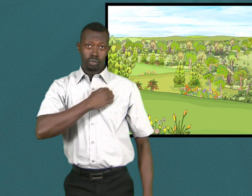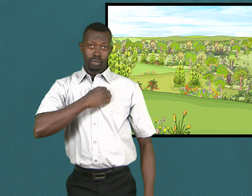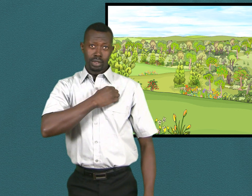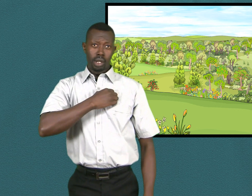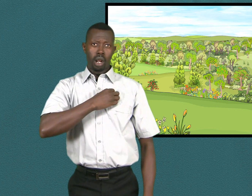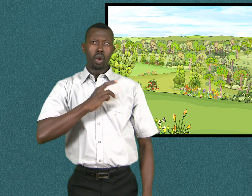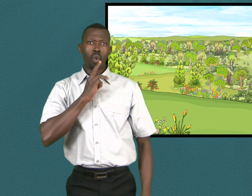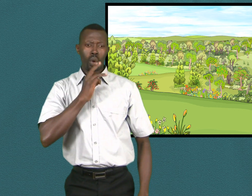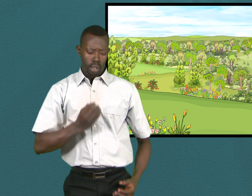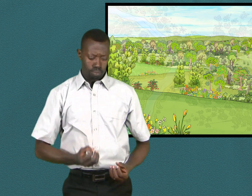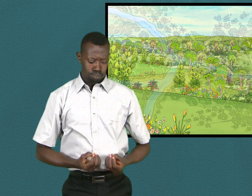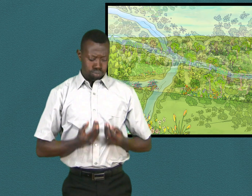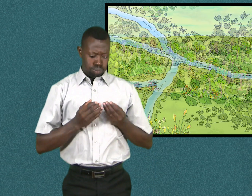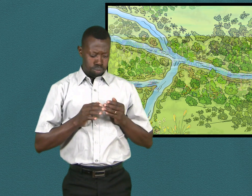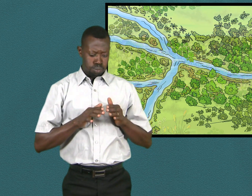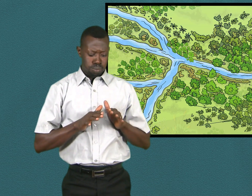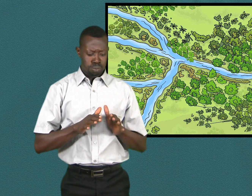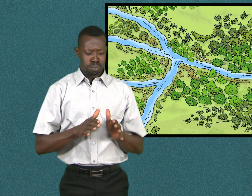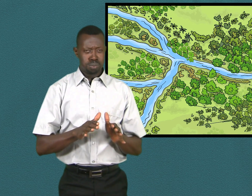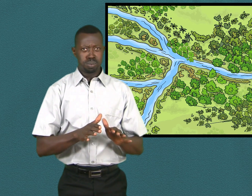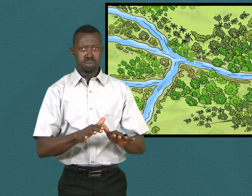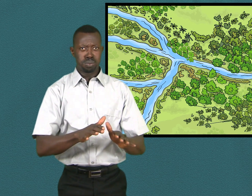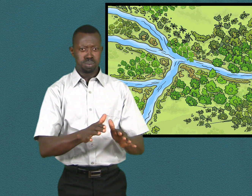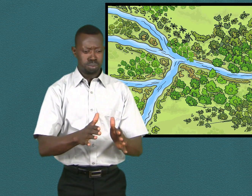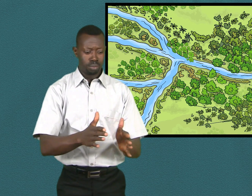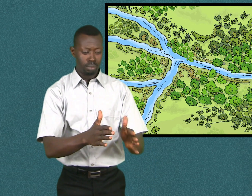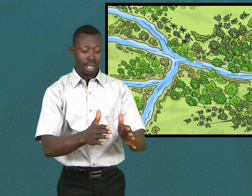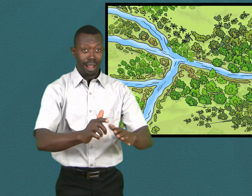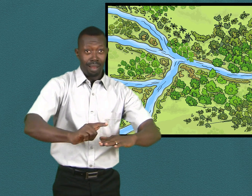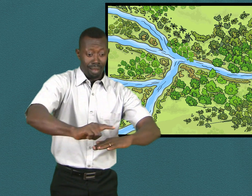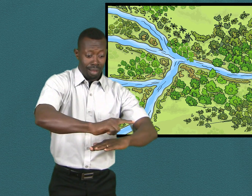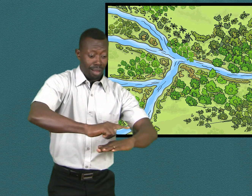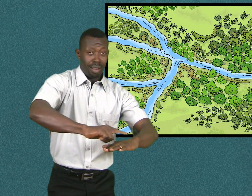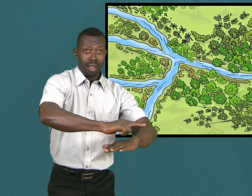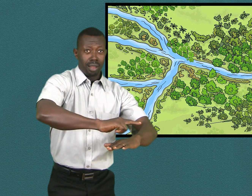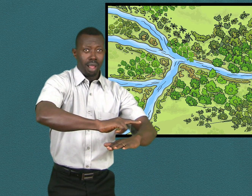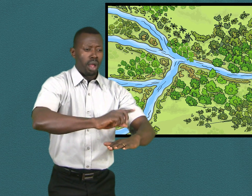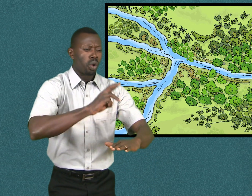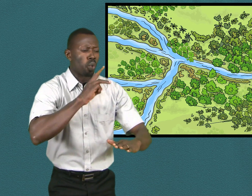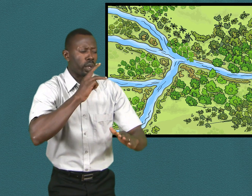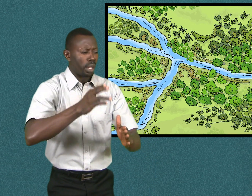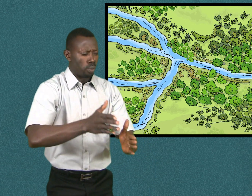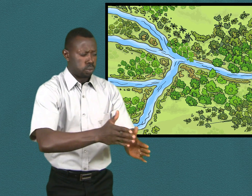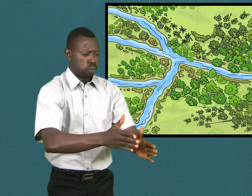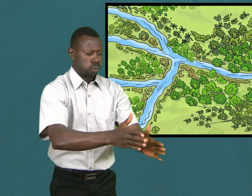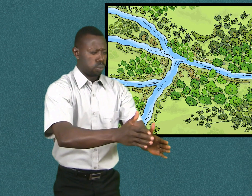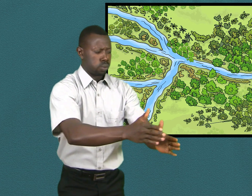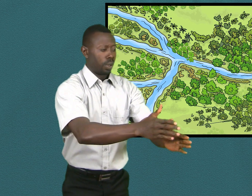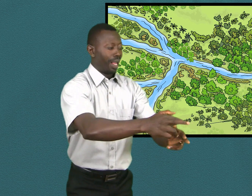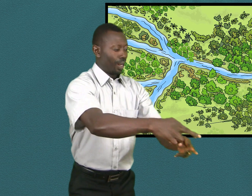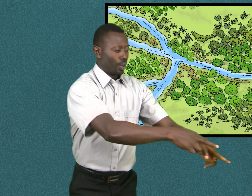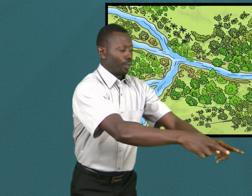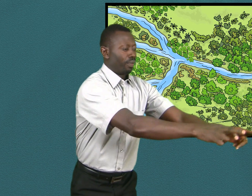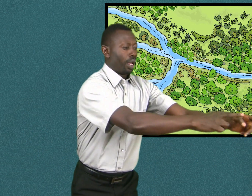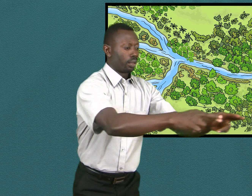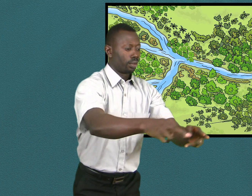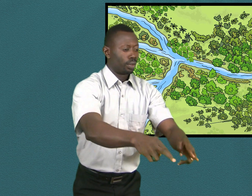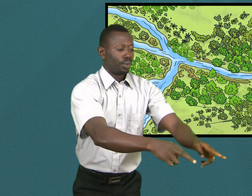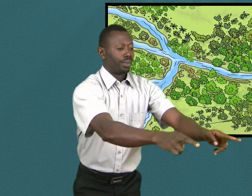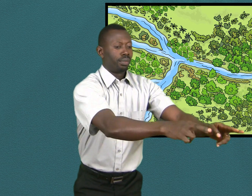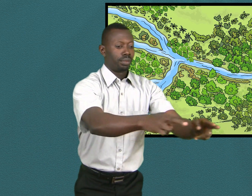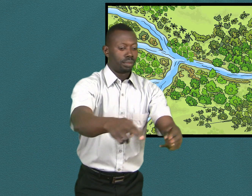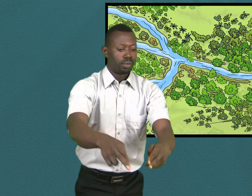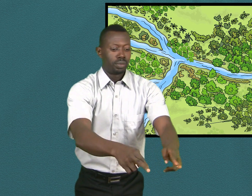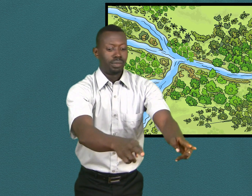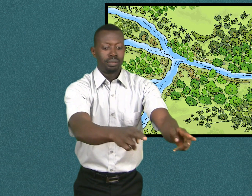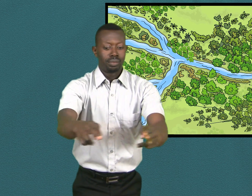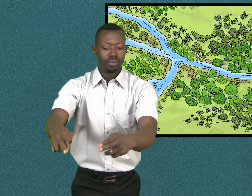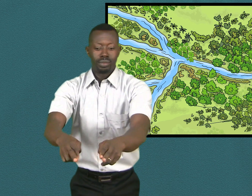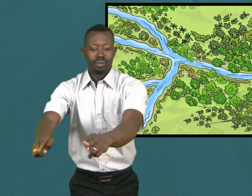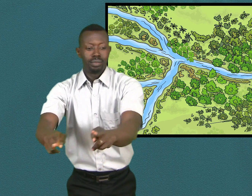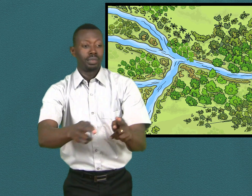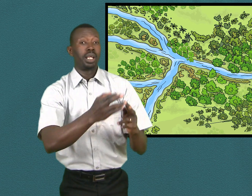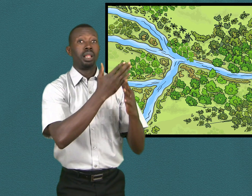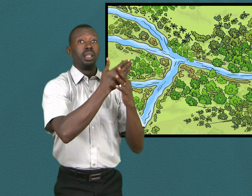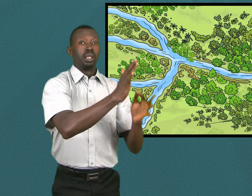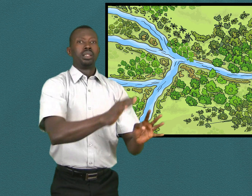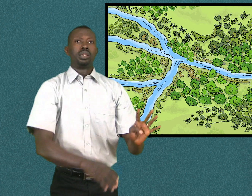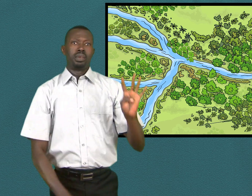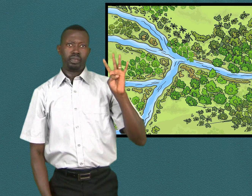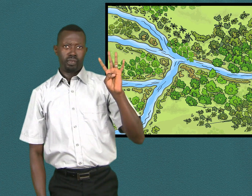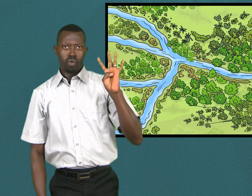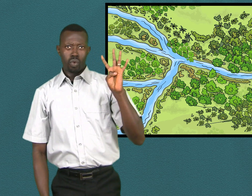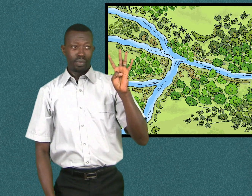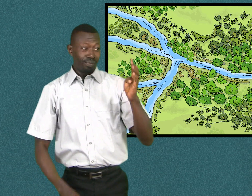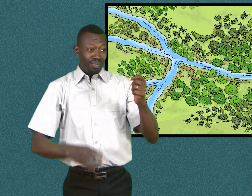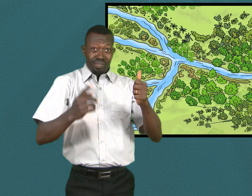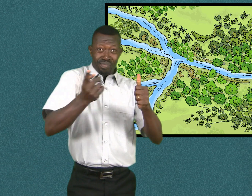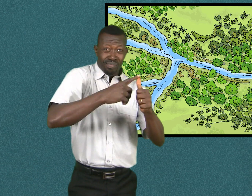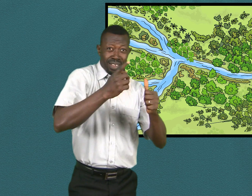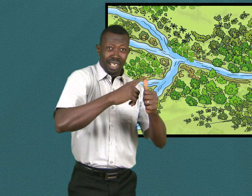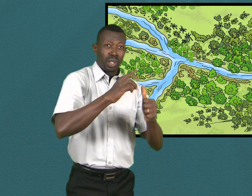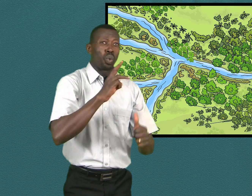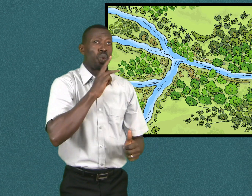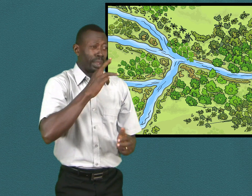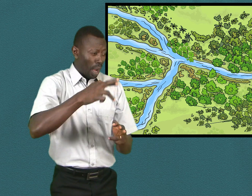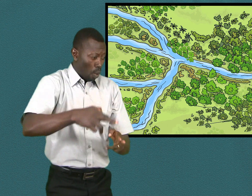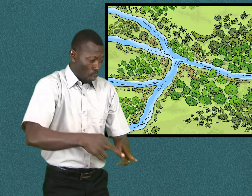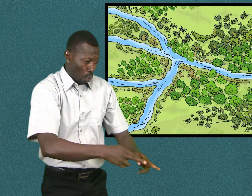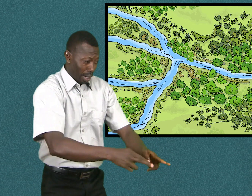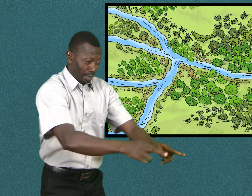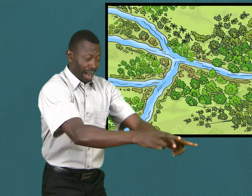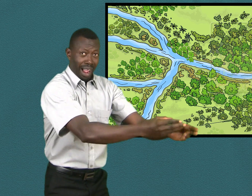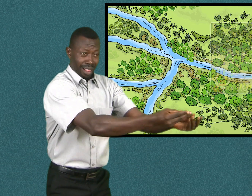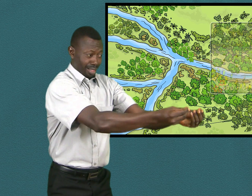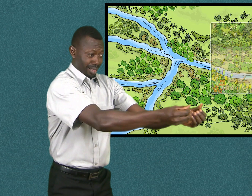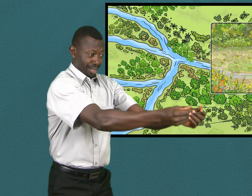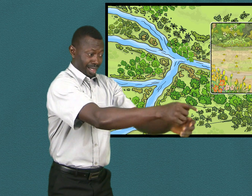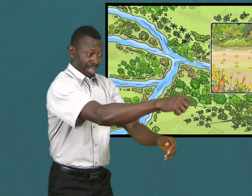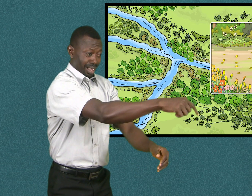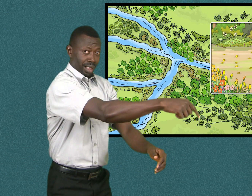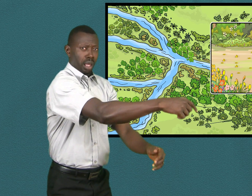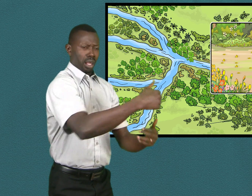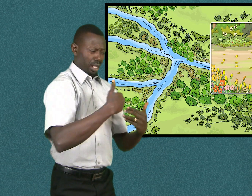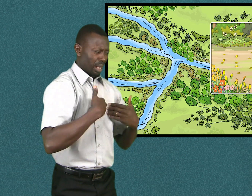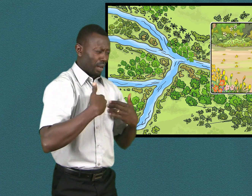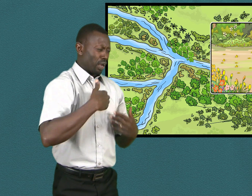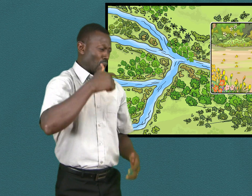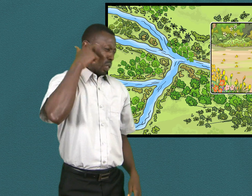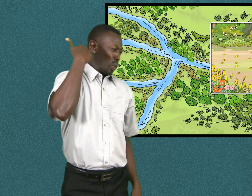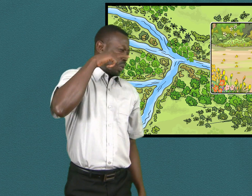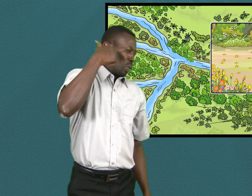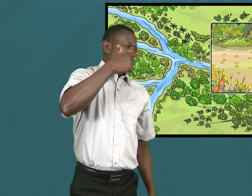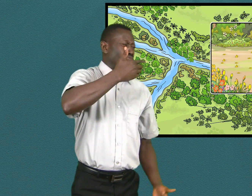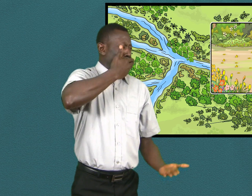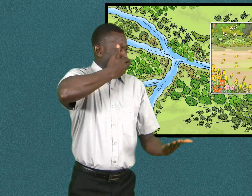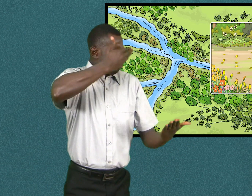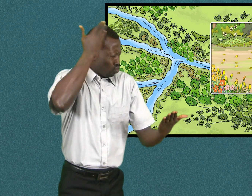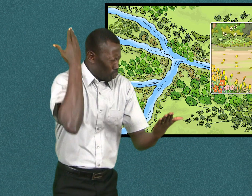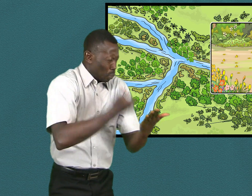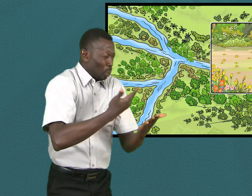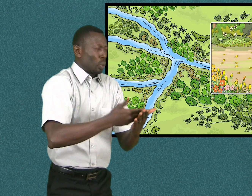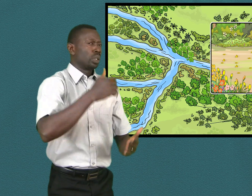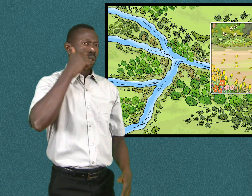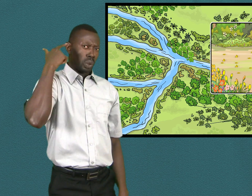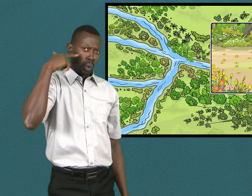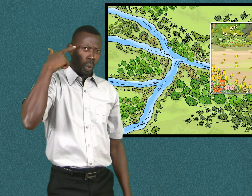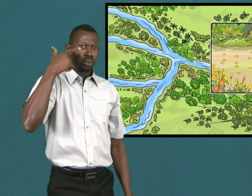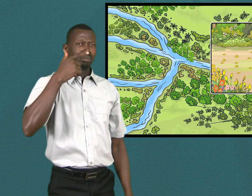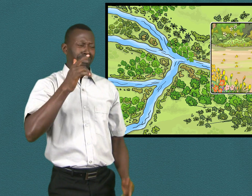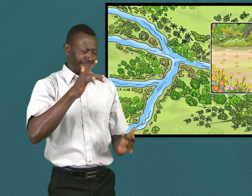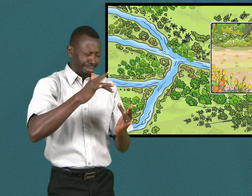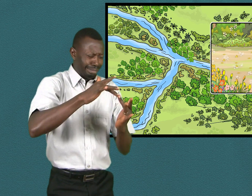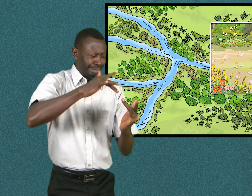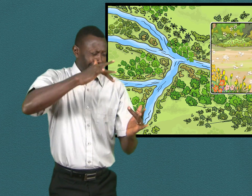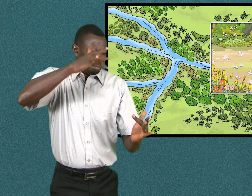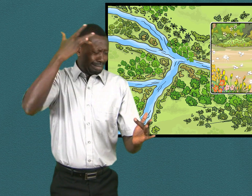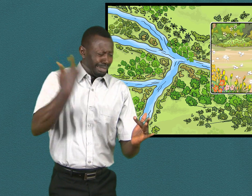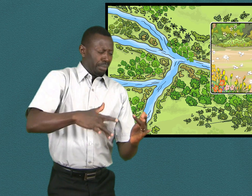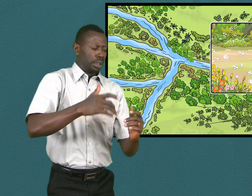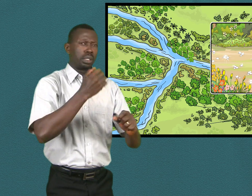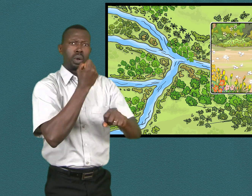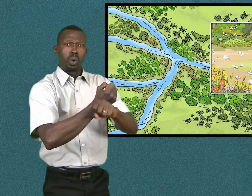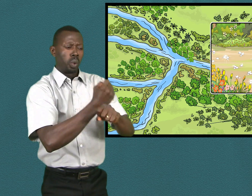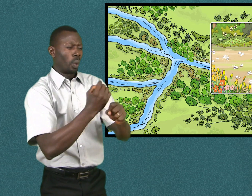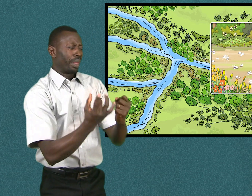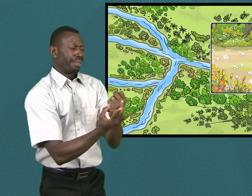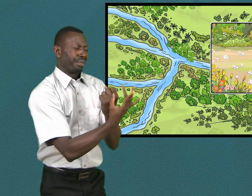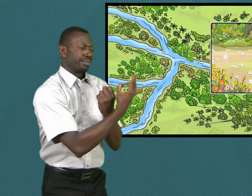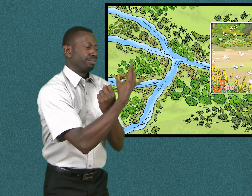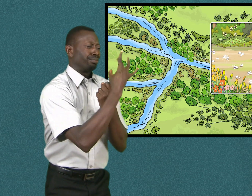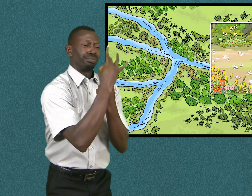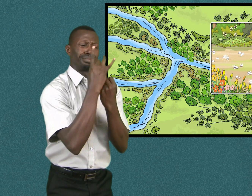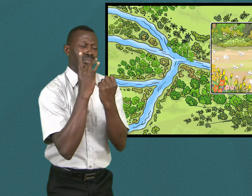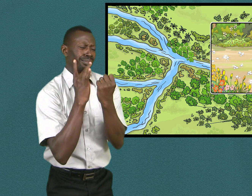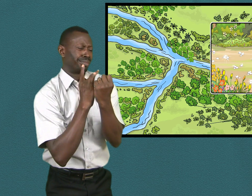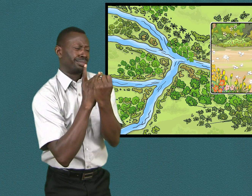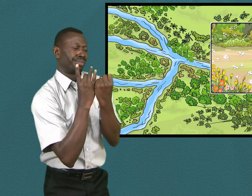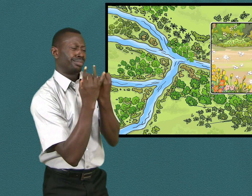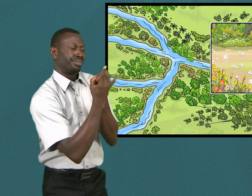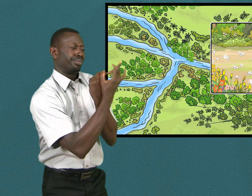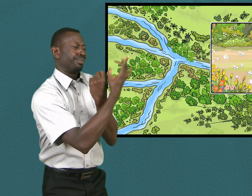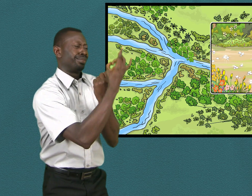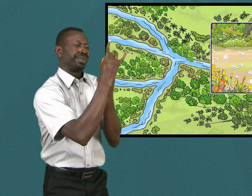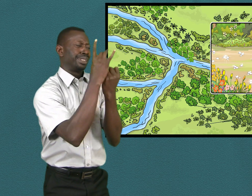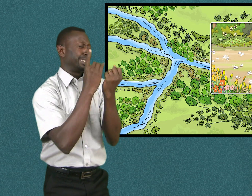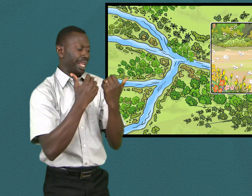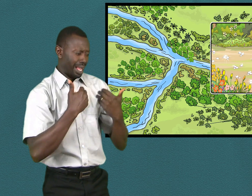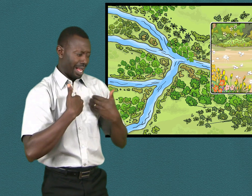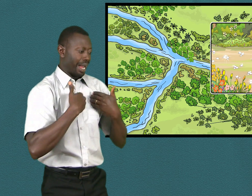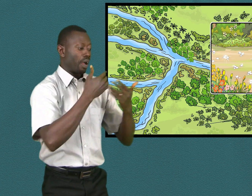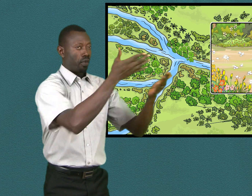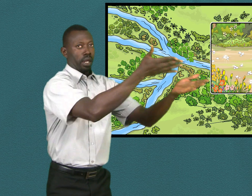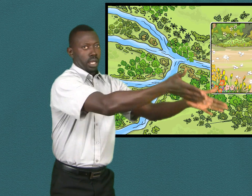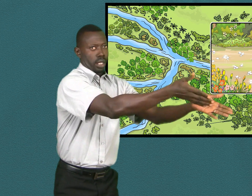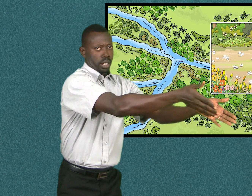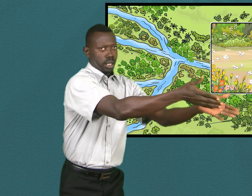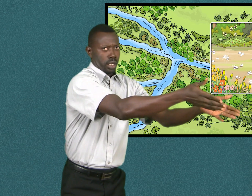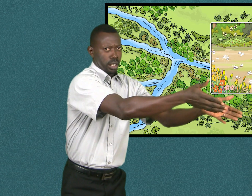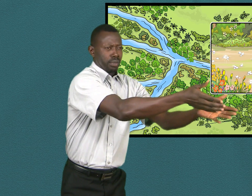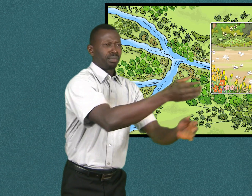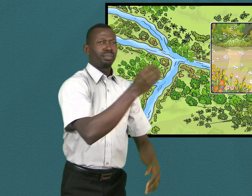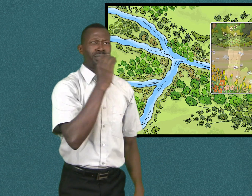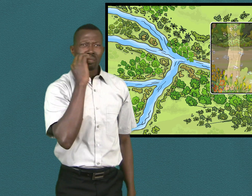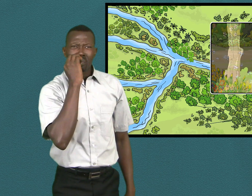Now a river flowed out of Eden to water the garden, and from there it branched into four headwaters: The name of the first river is Pishon;